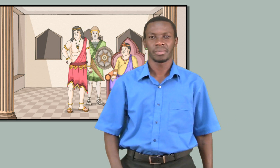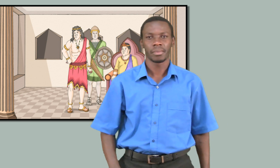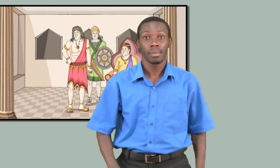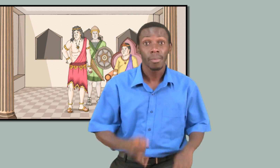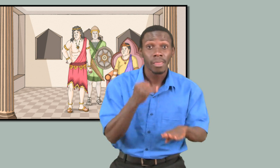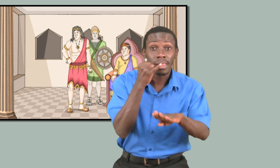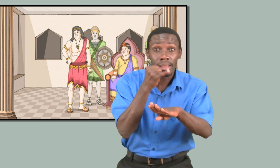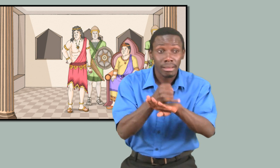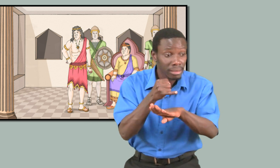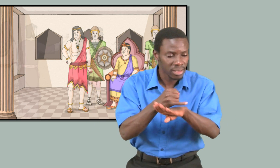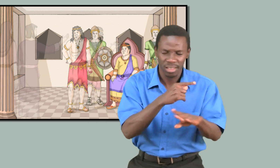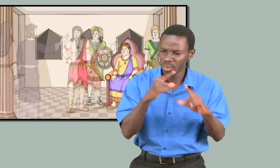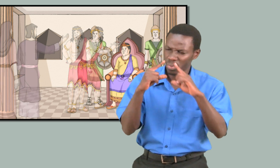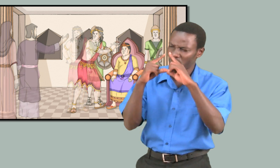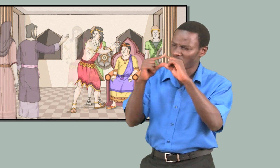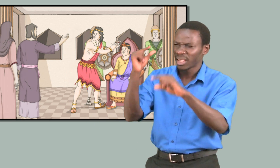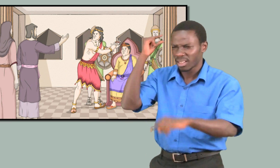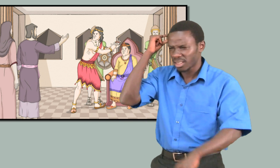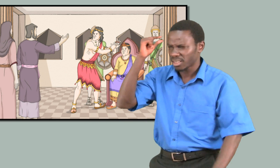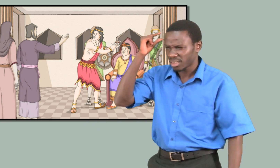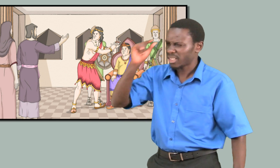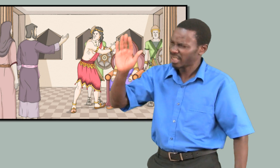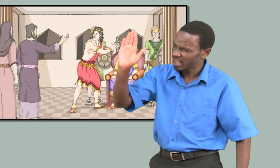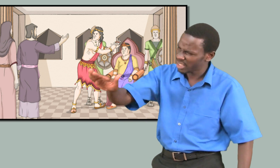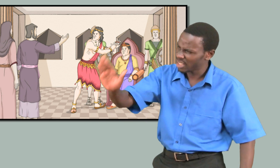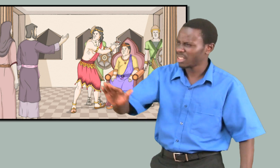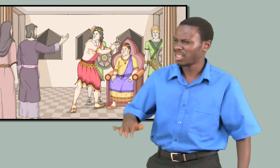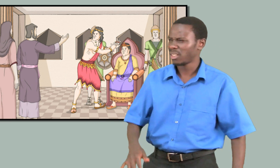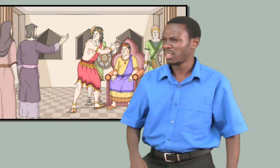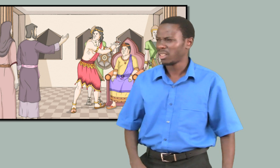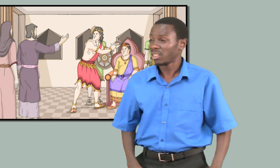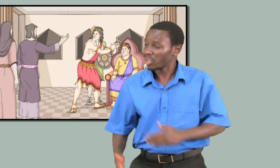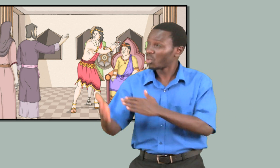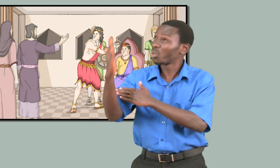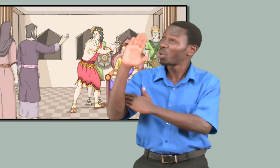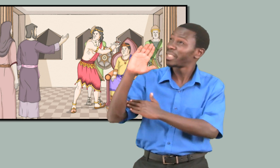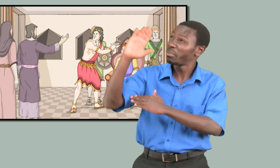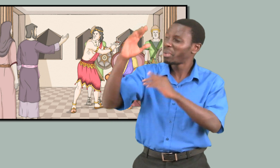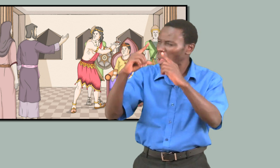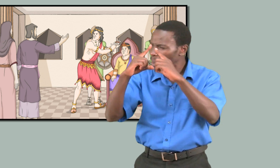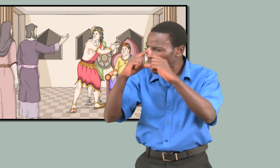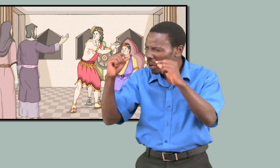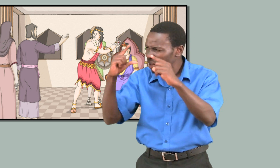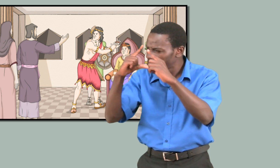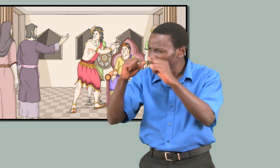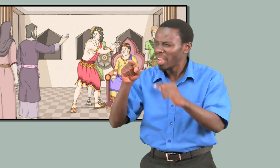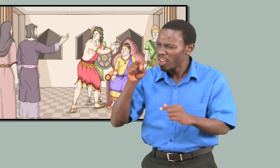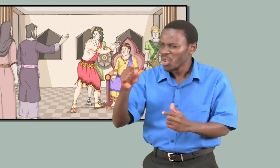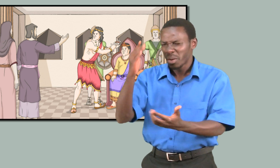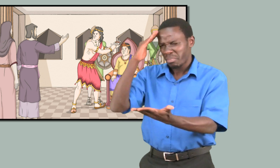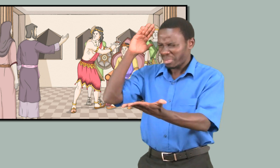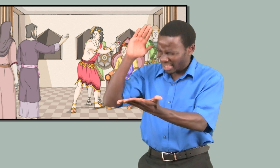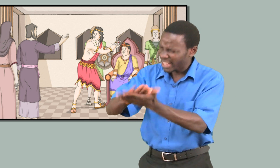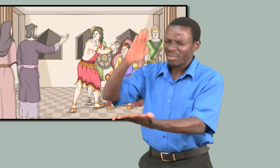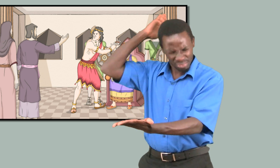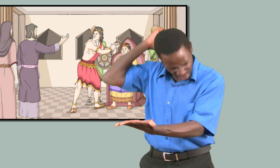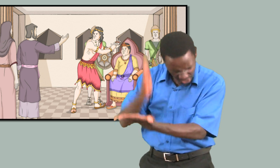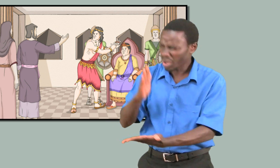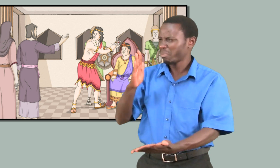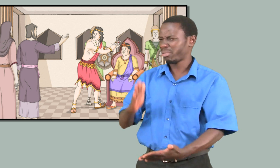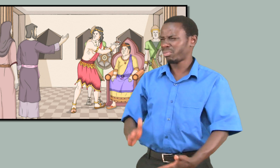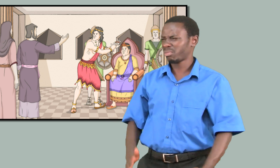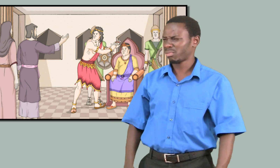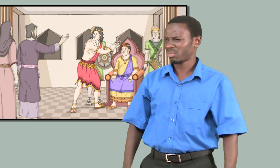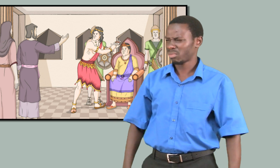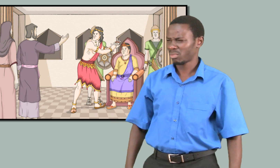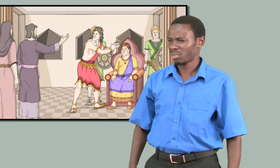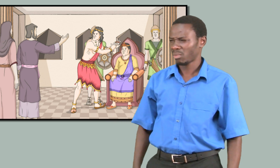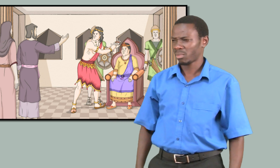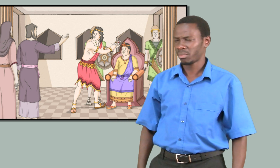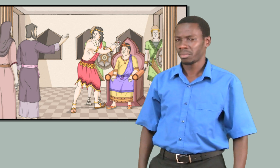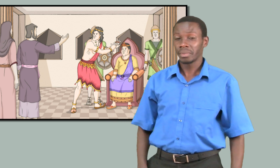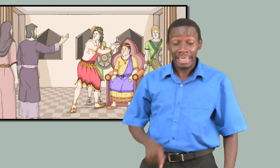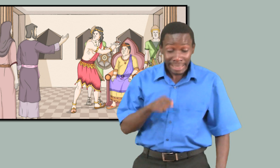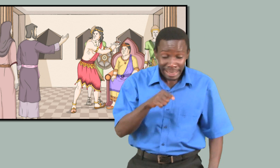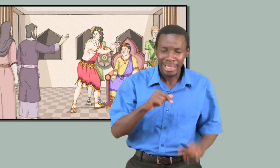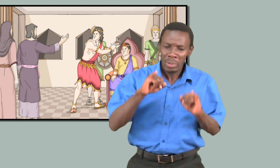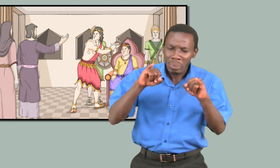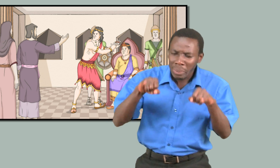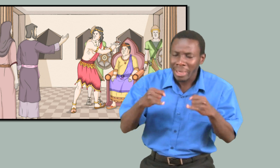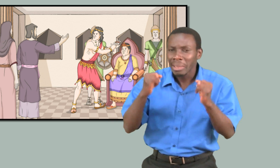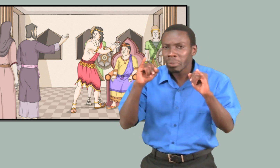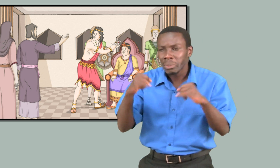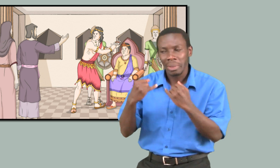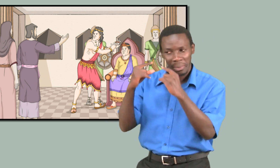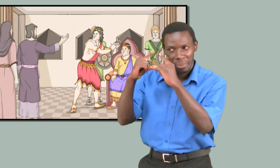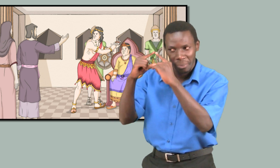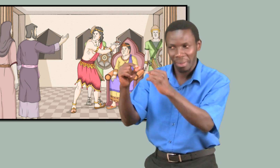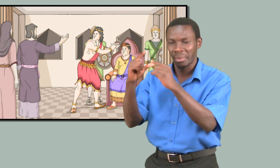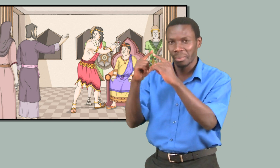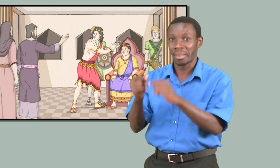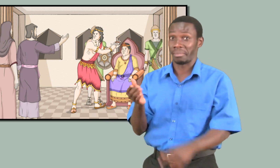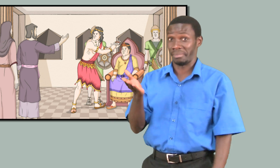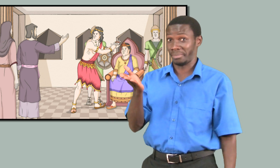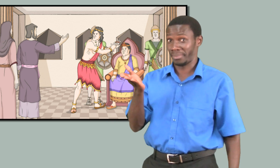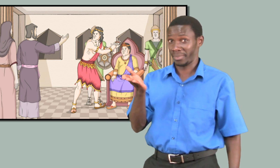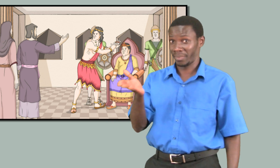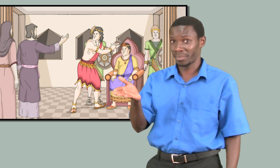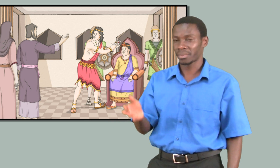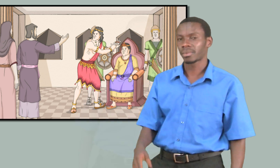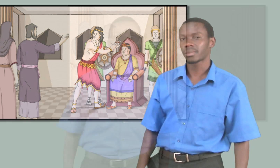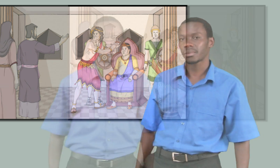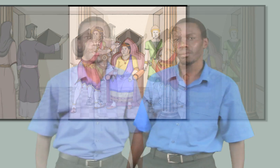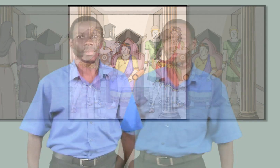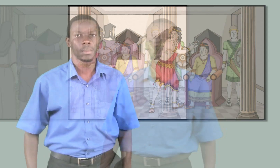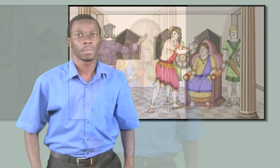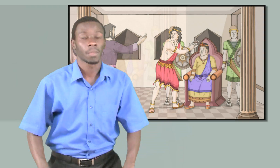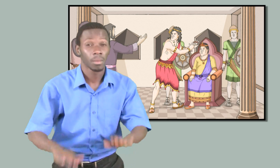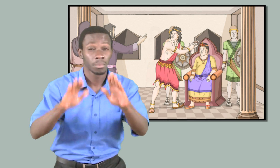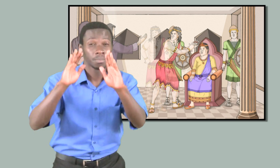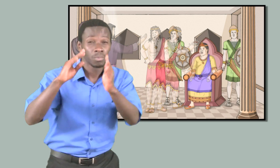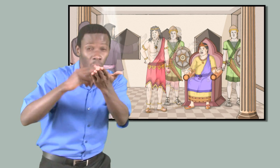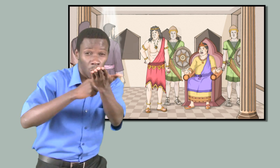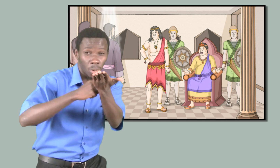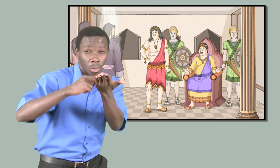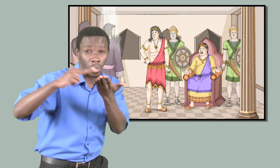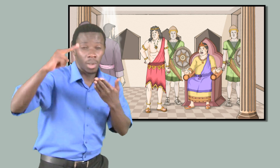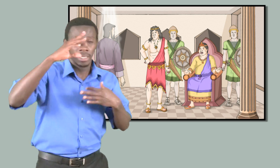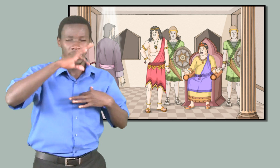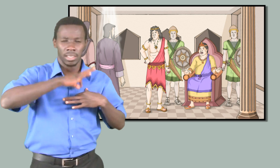But Elymas the sorcerer (for that is what his name means) opposed them and tried to turn the proconsul from the faith.